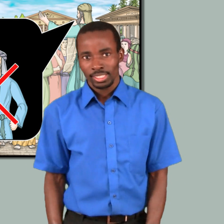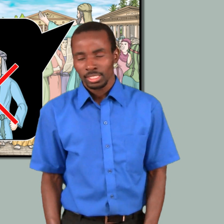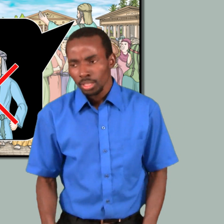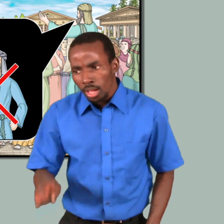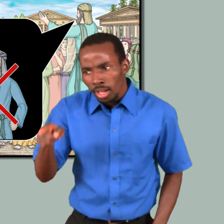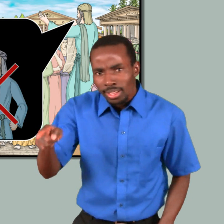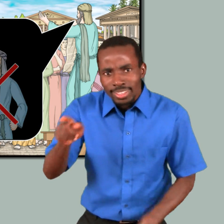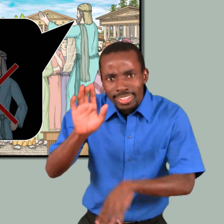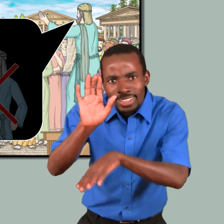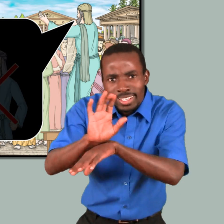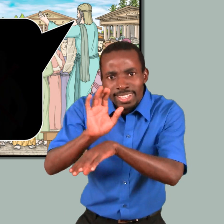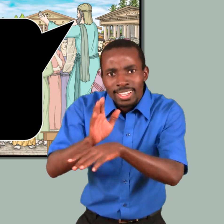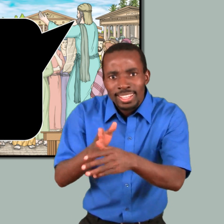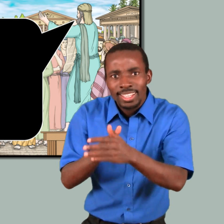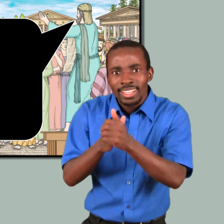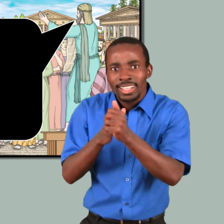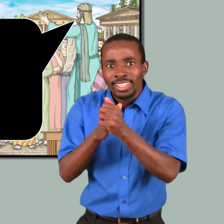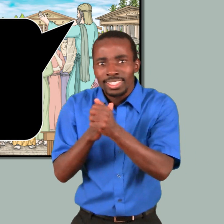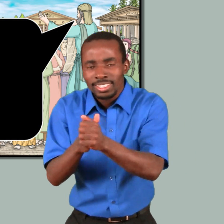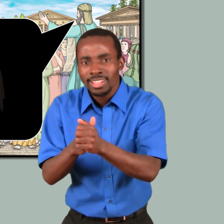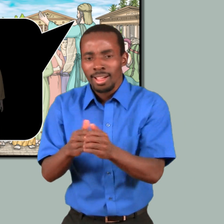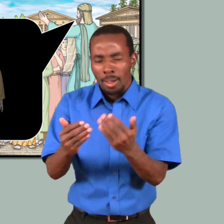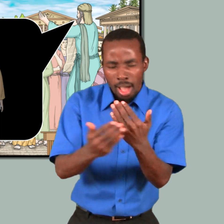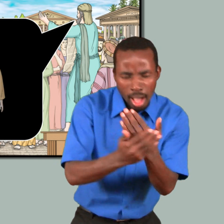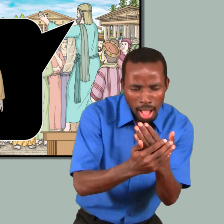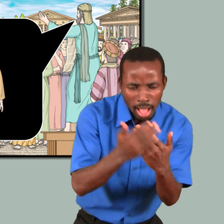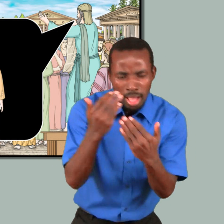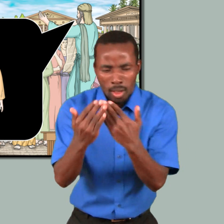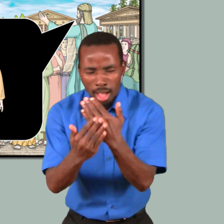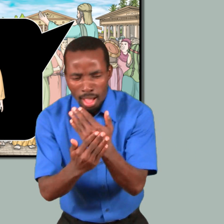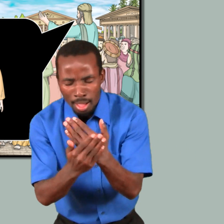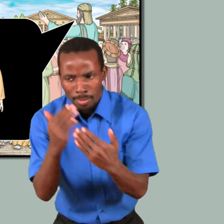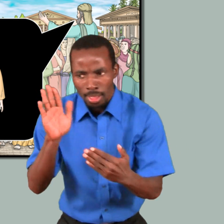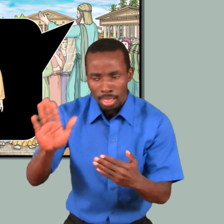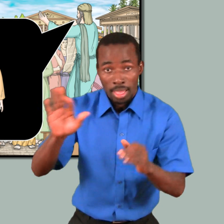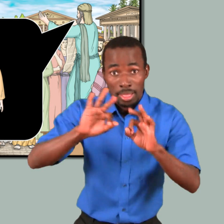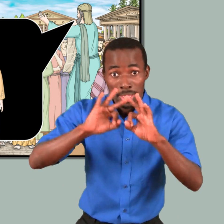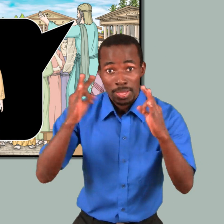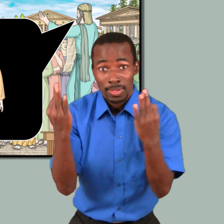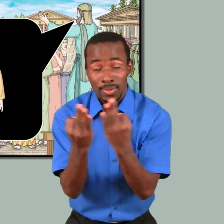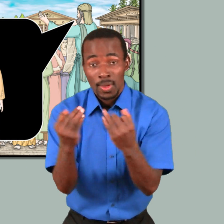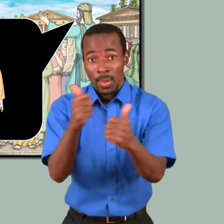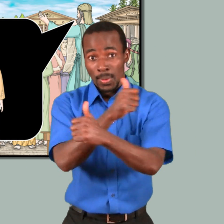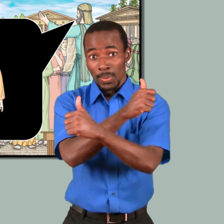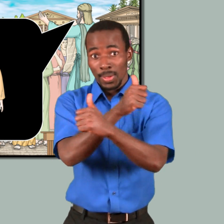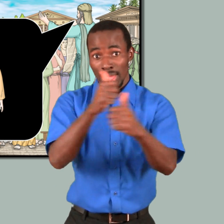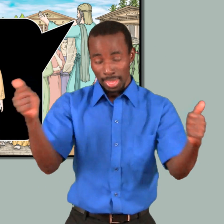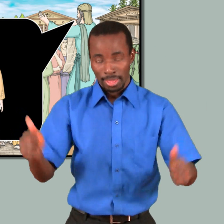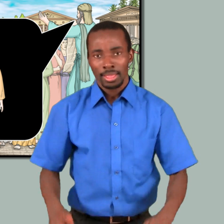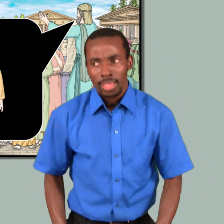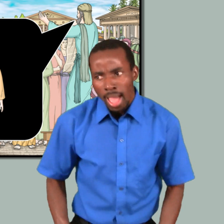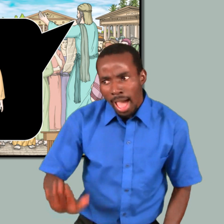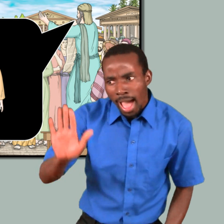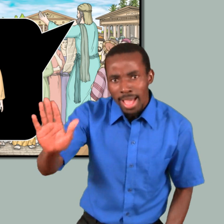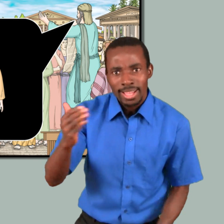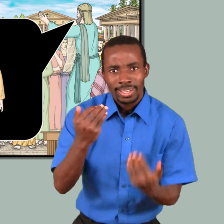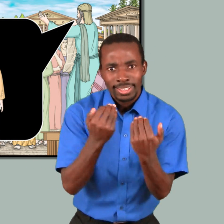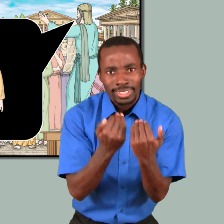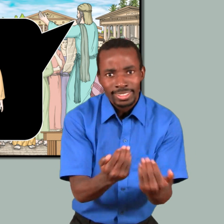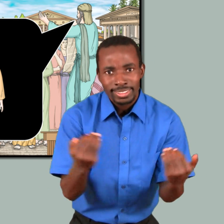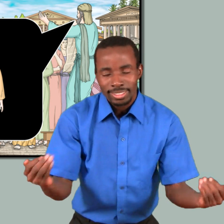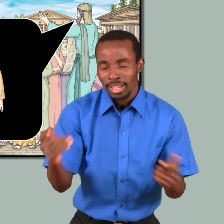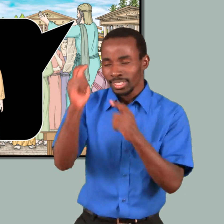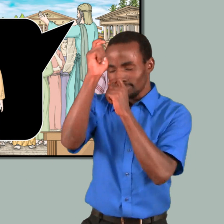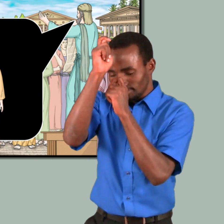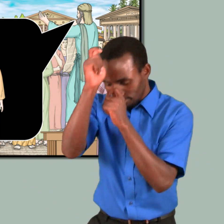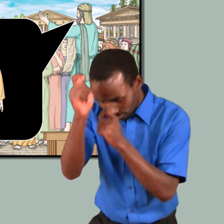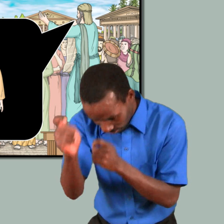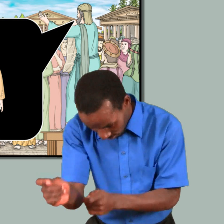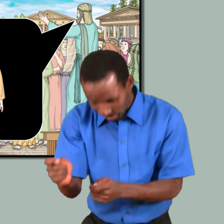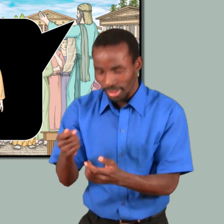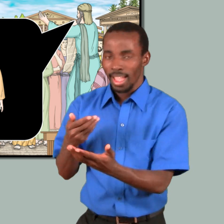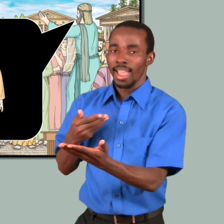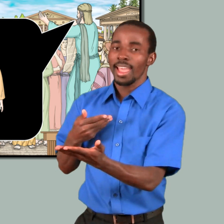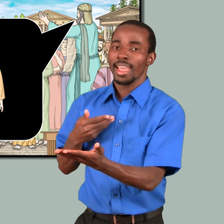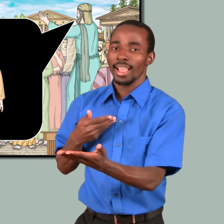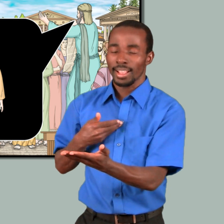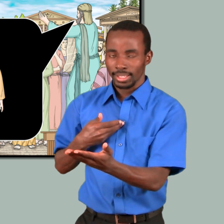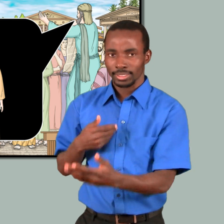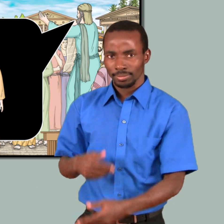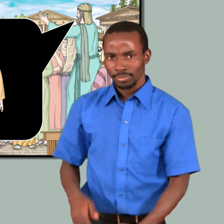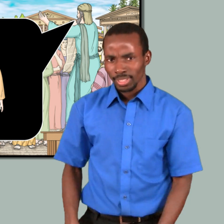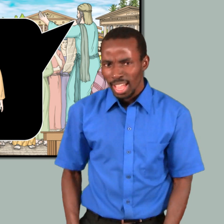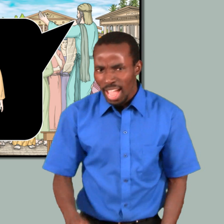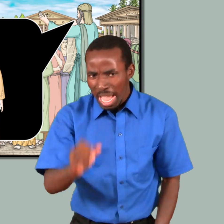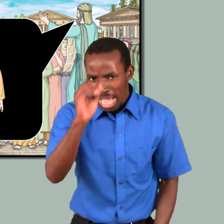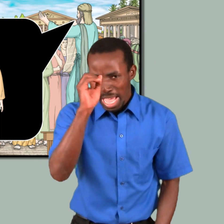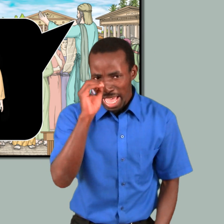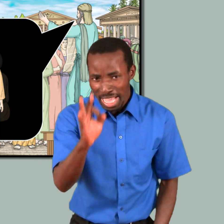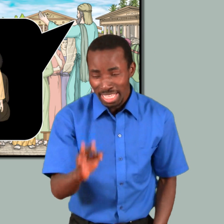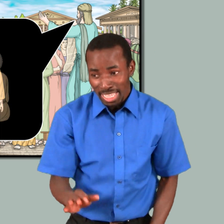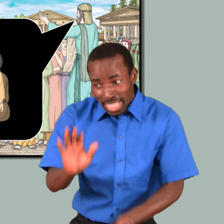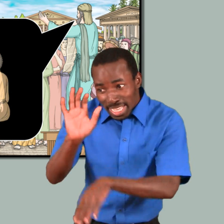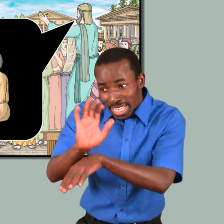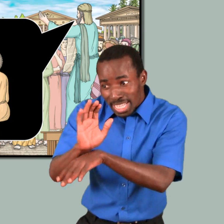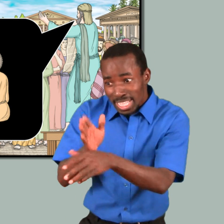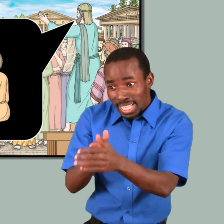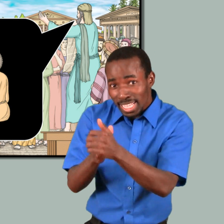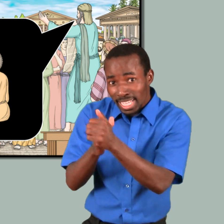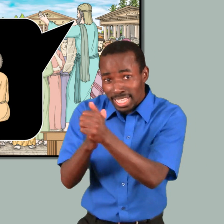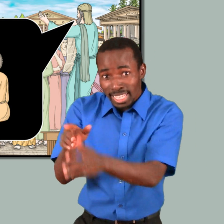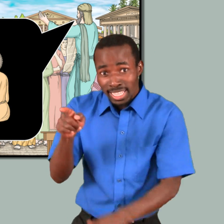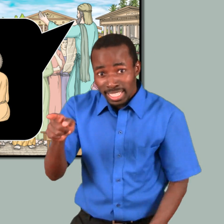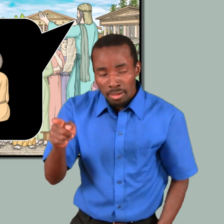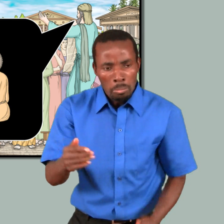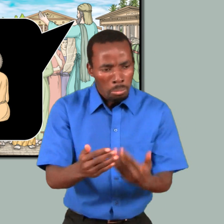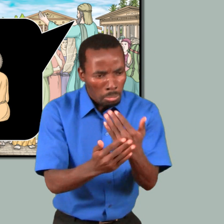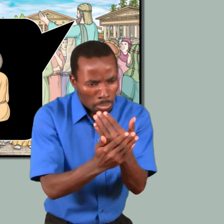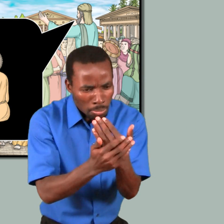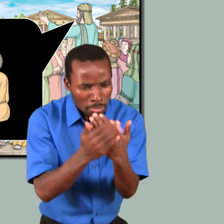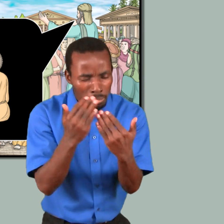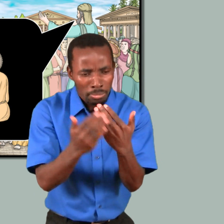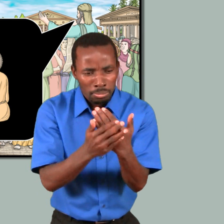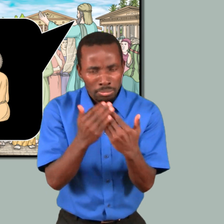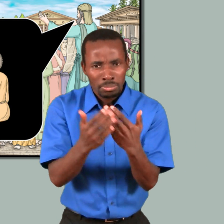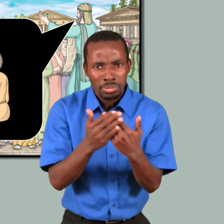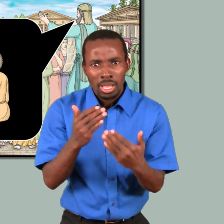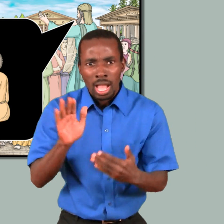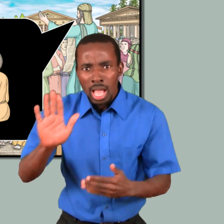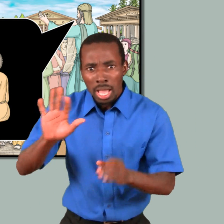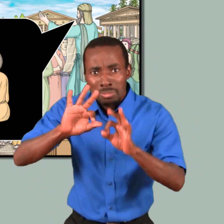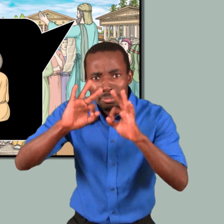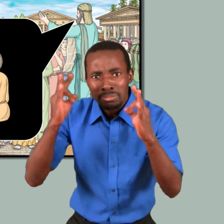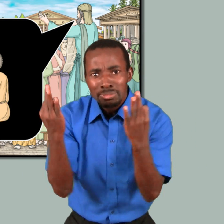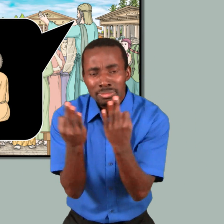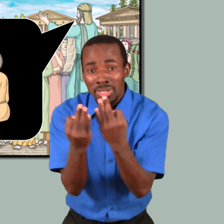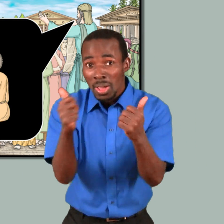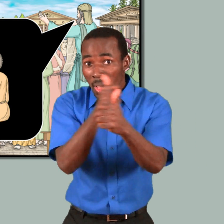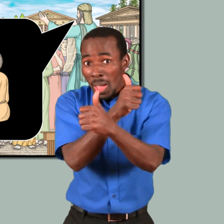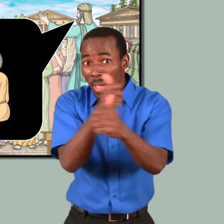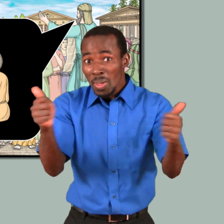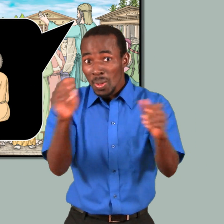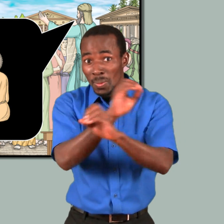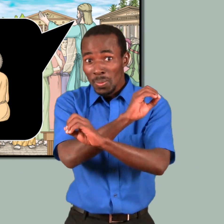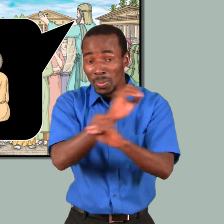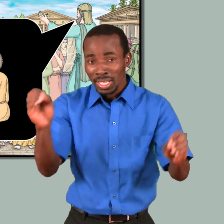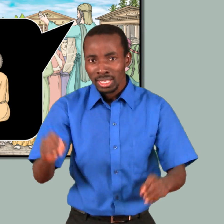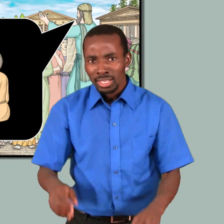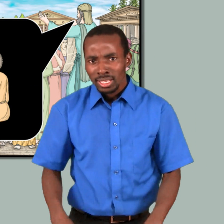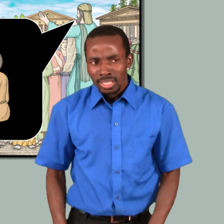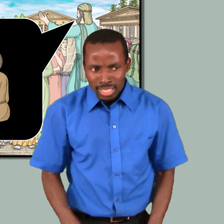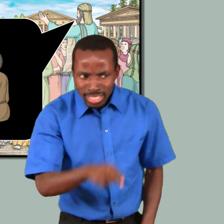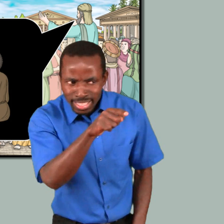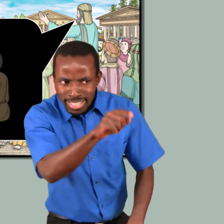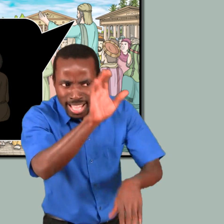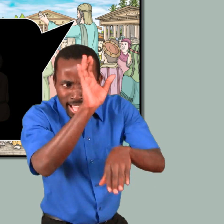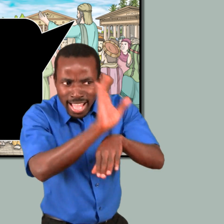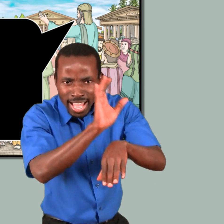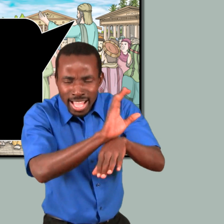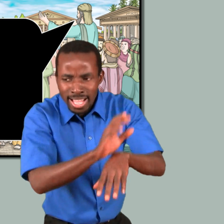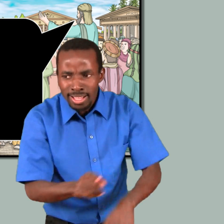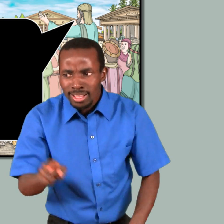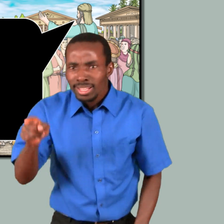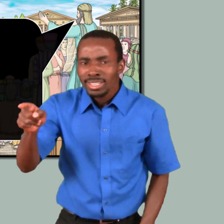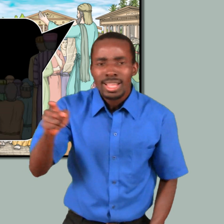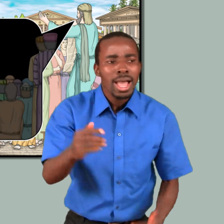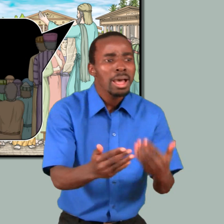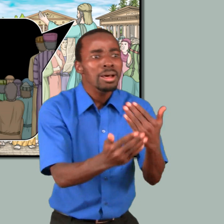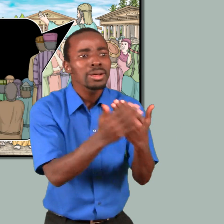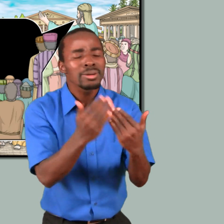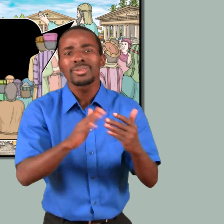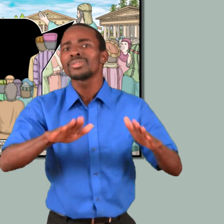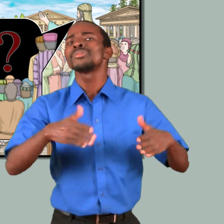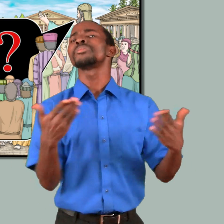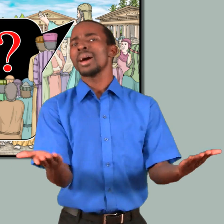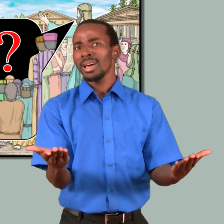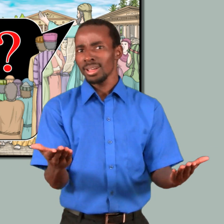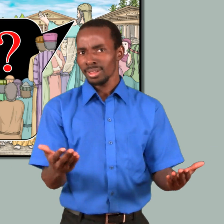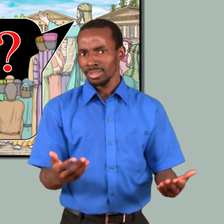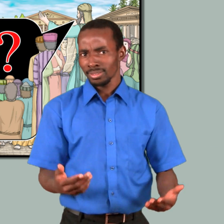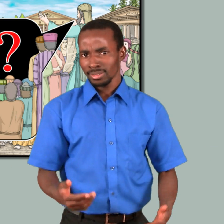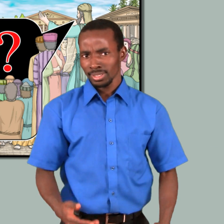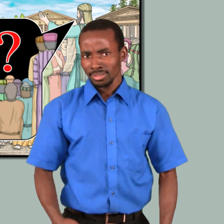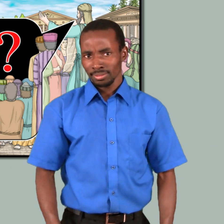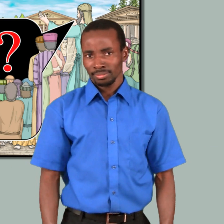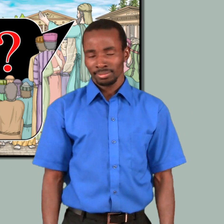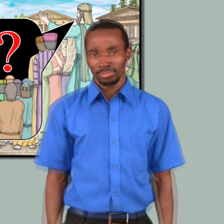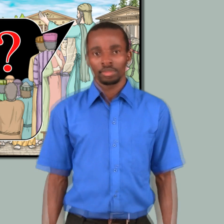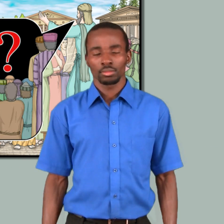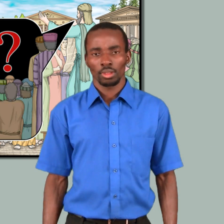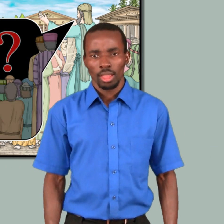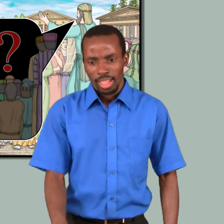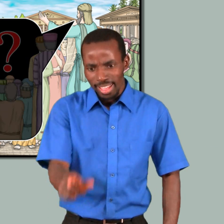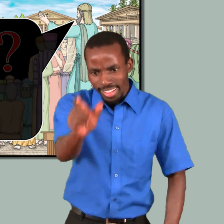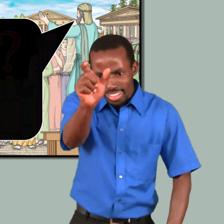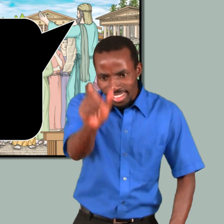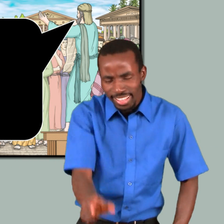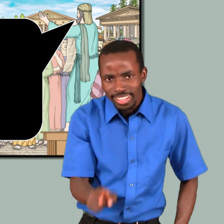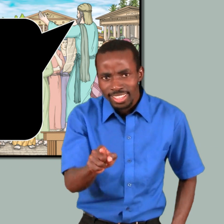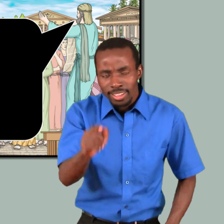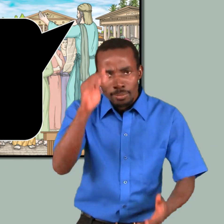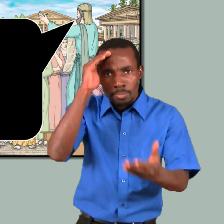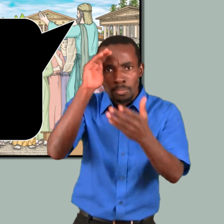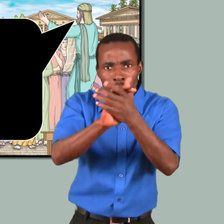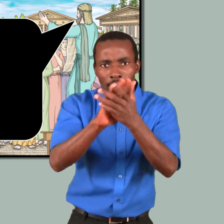An overseer must manage his own household well and keep his children under control, with complete dignity. For if someone does not know how to manage his own household, how can he care for the church of God?